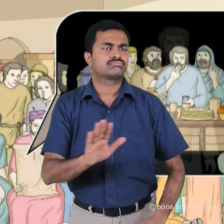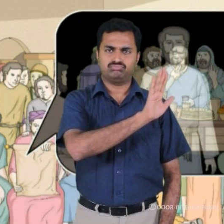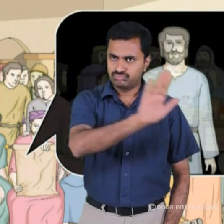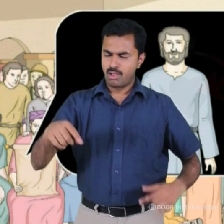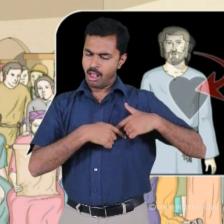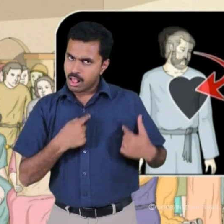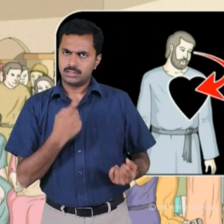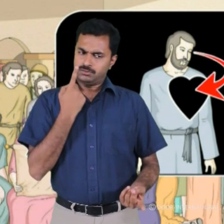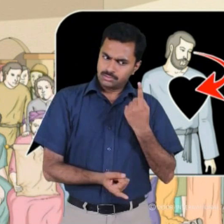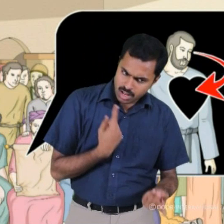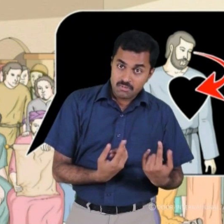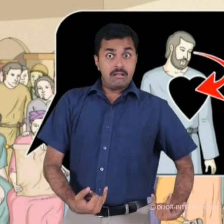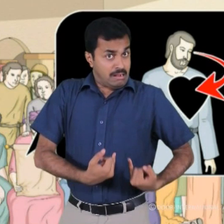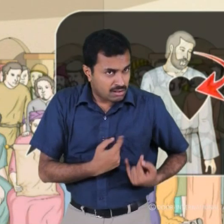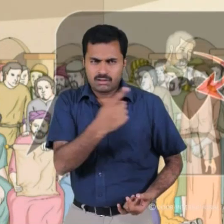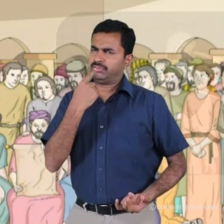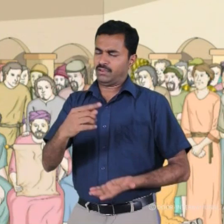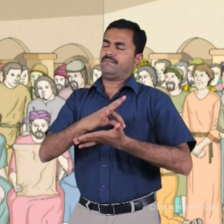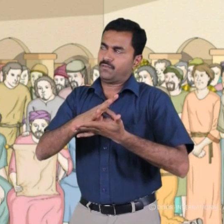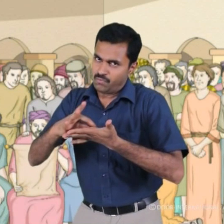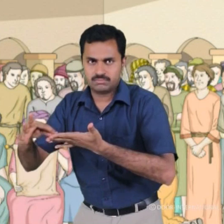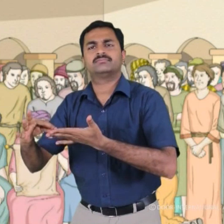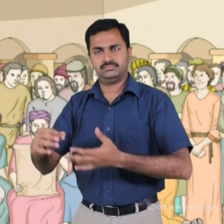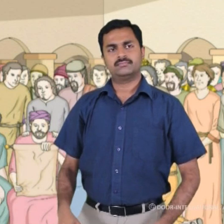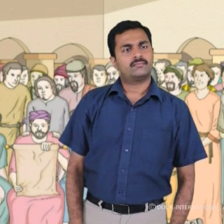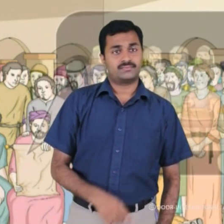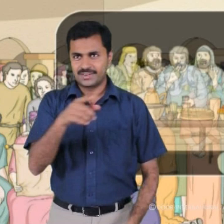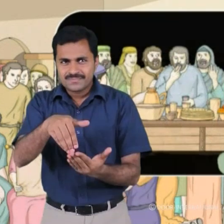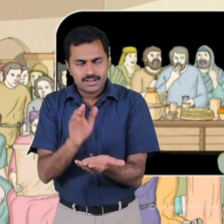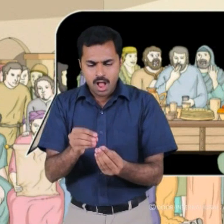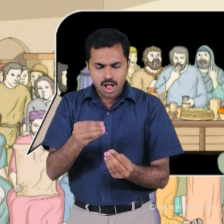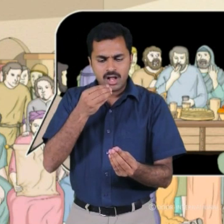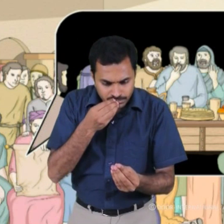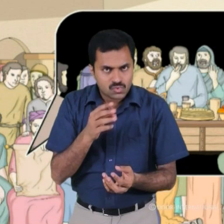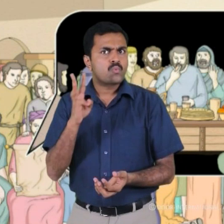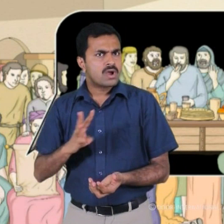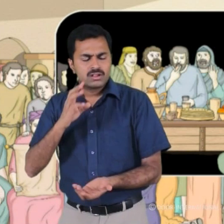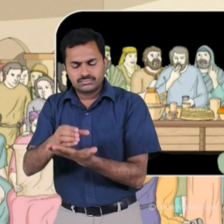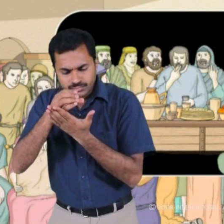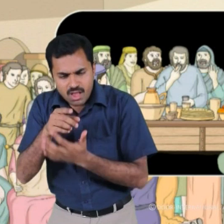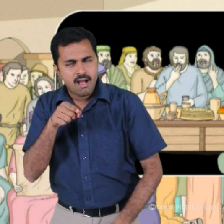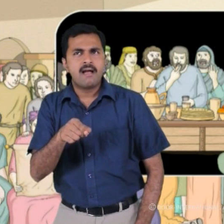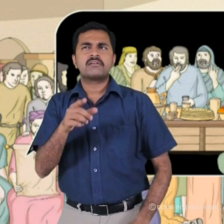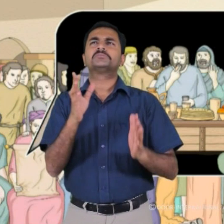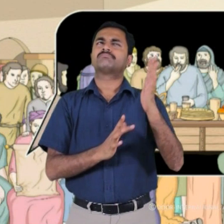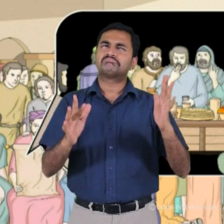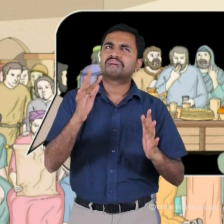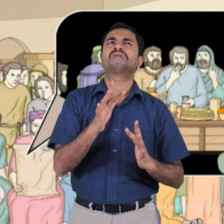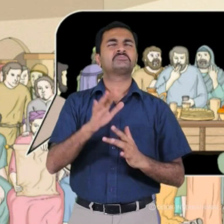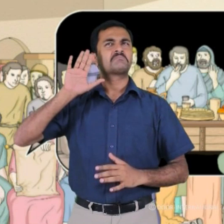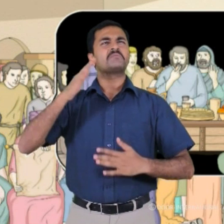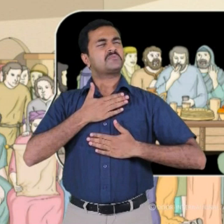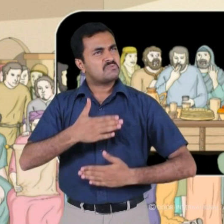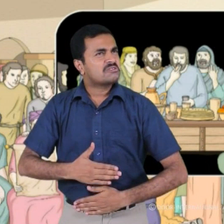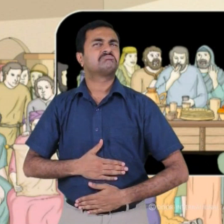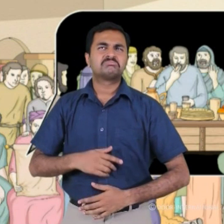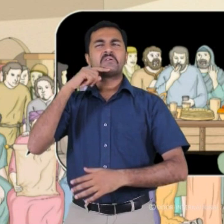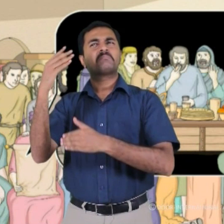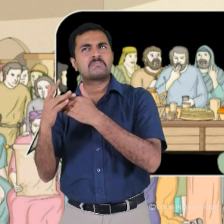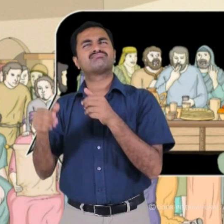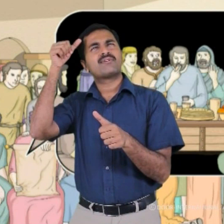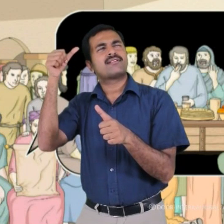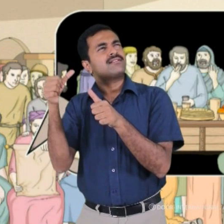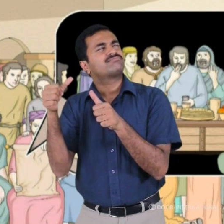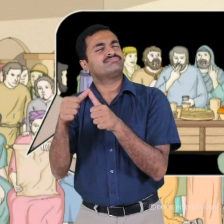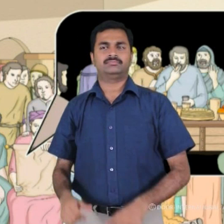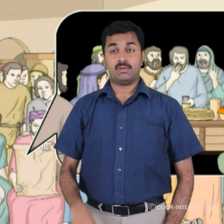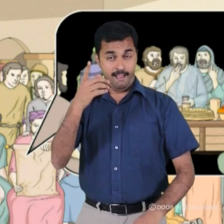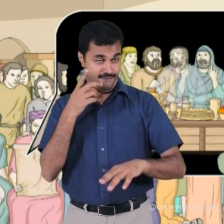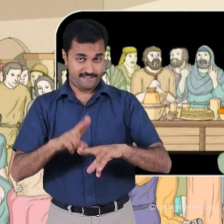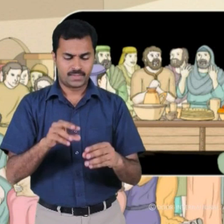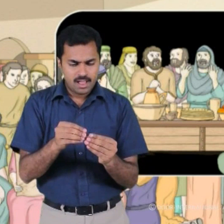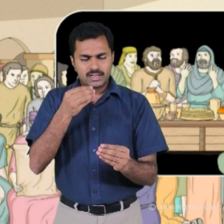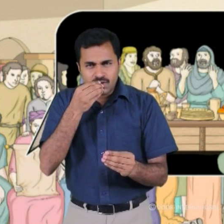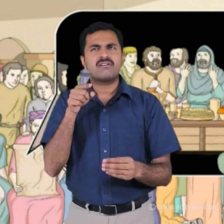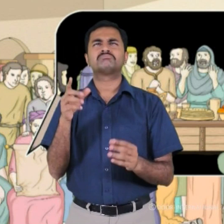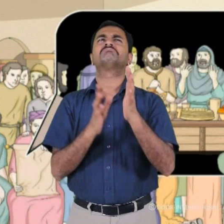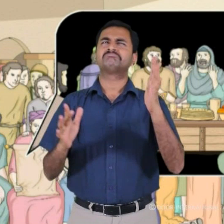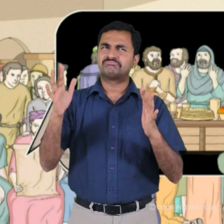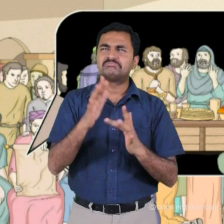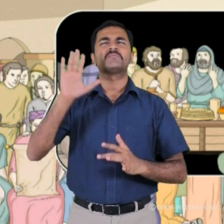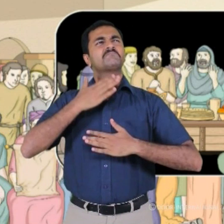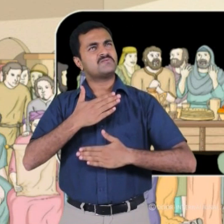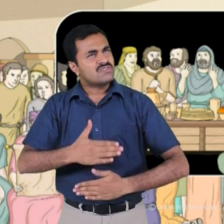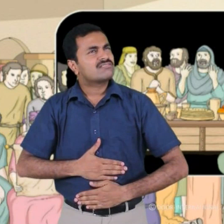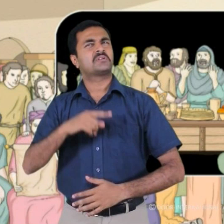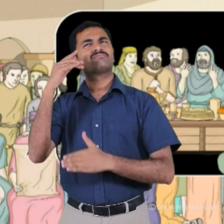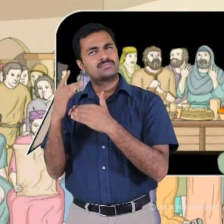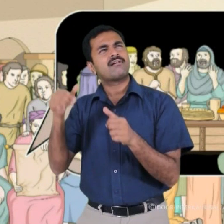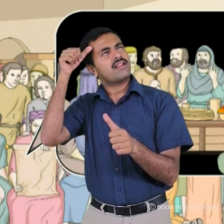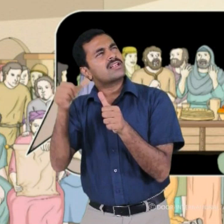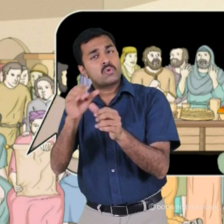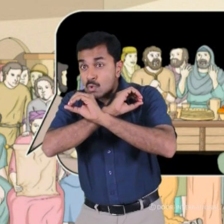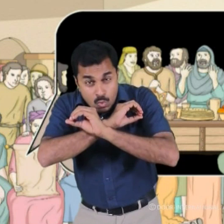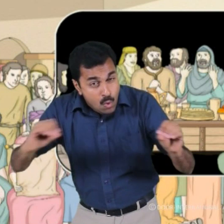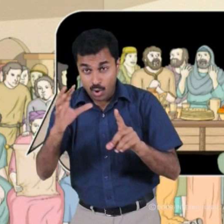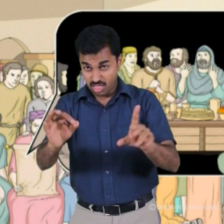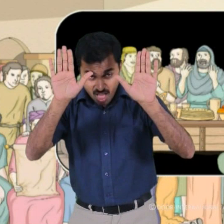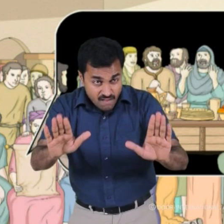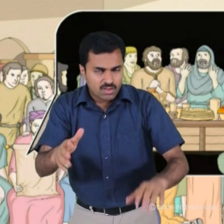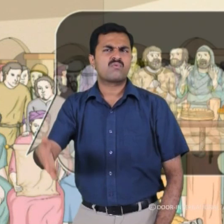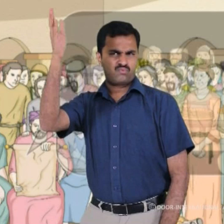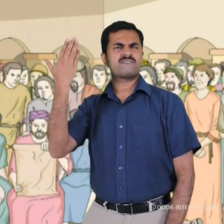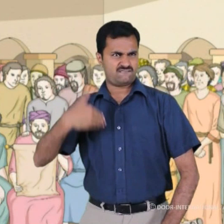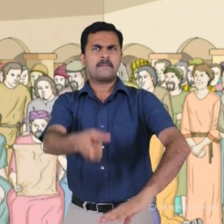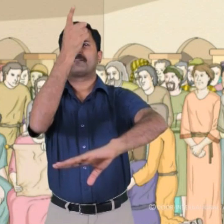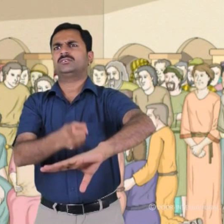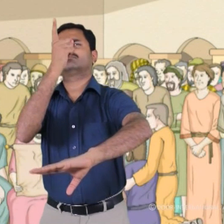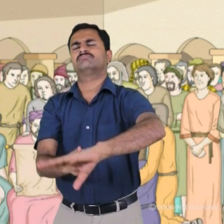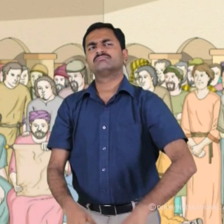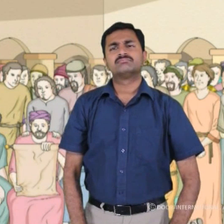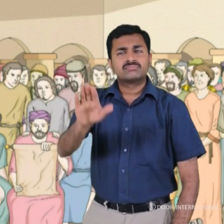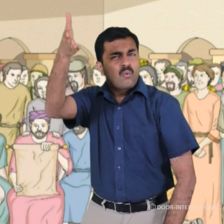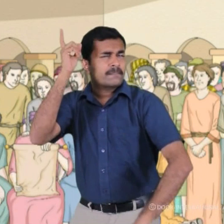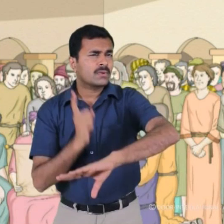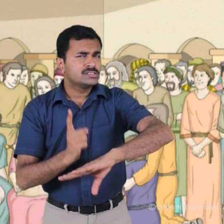Now if we judged ourselves properly, we would not come under judgment.